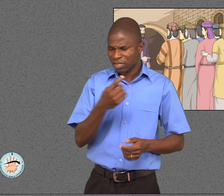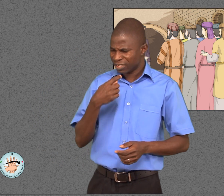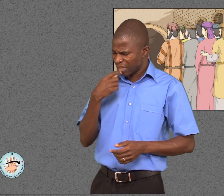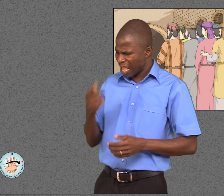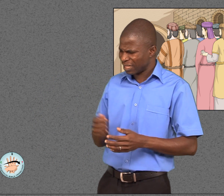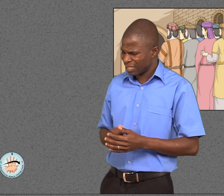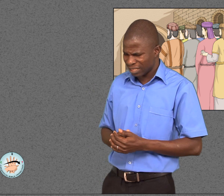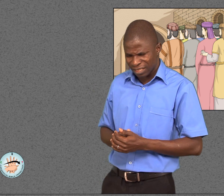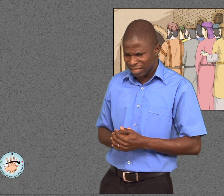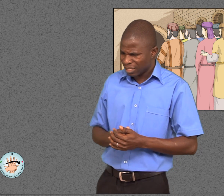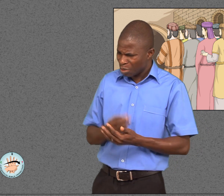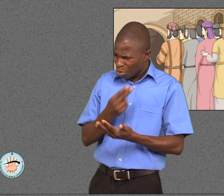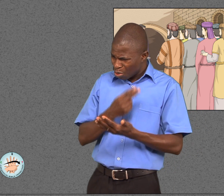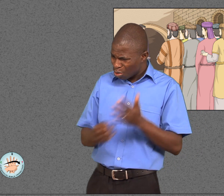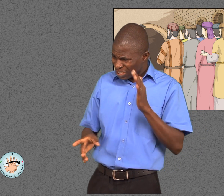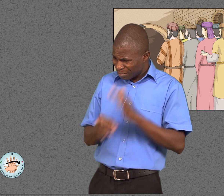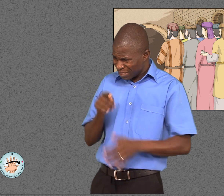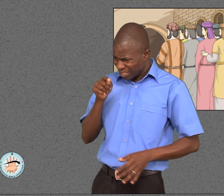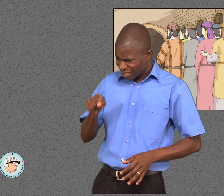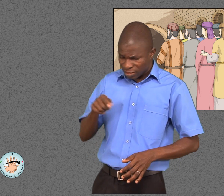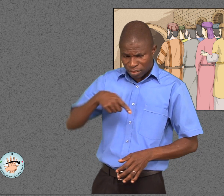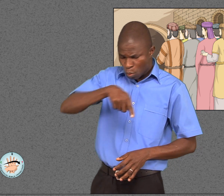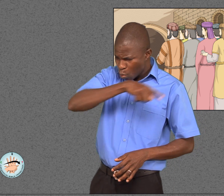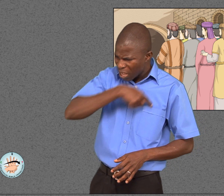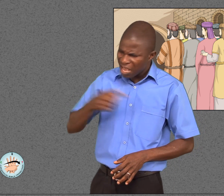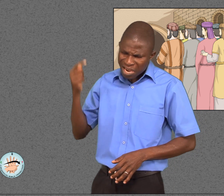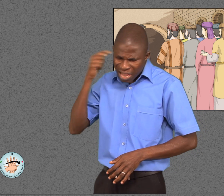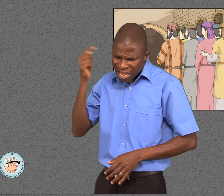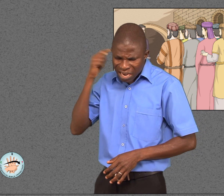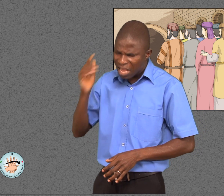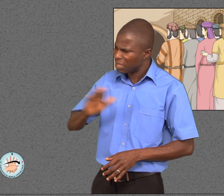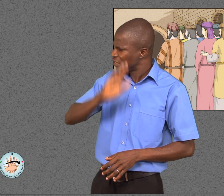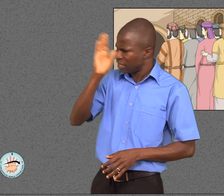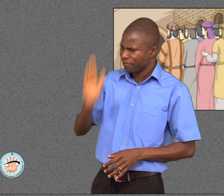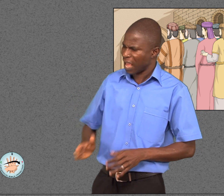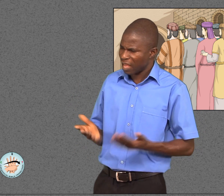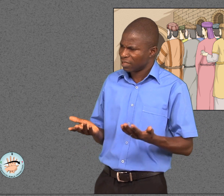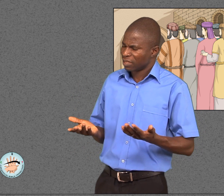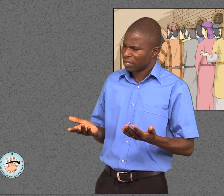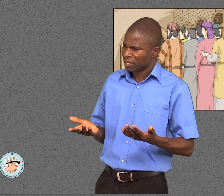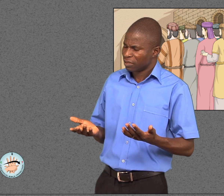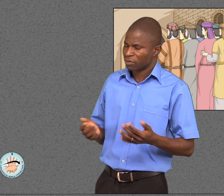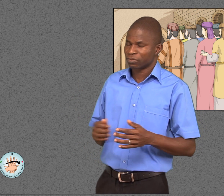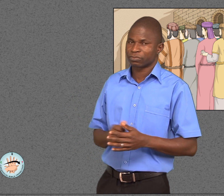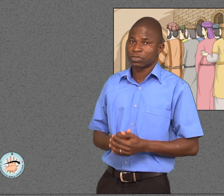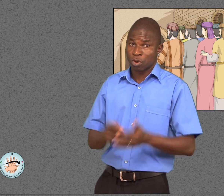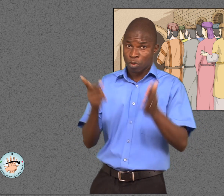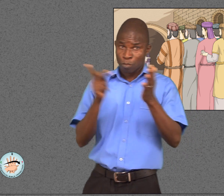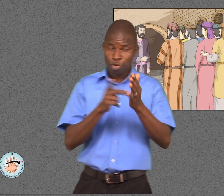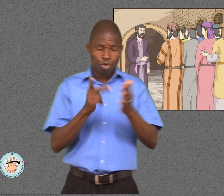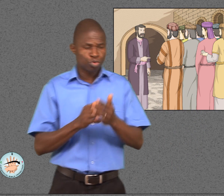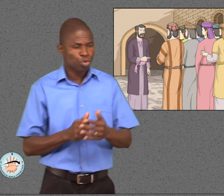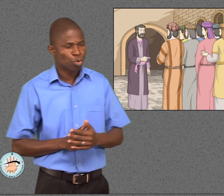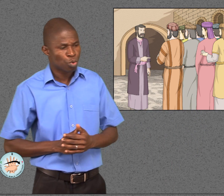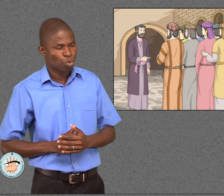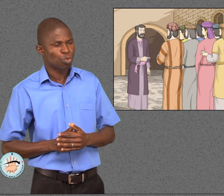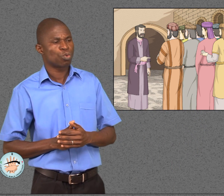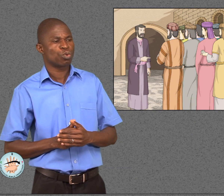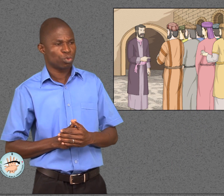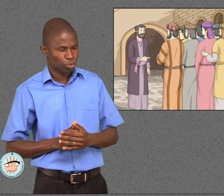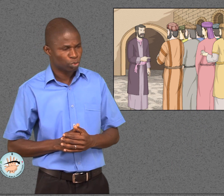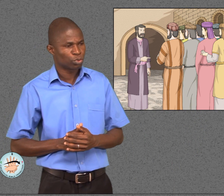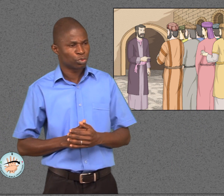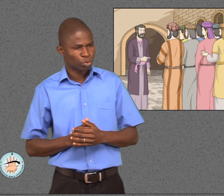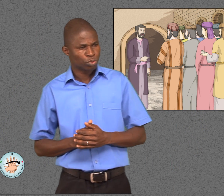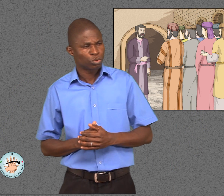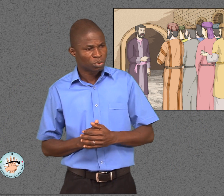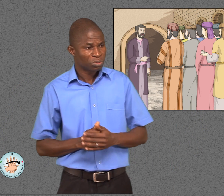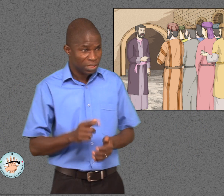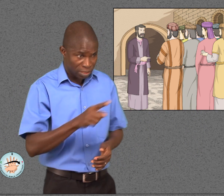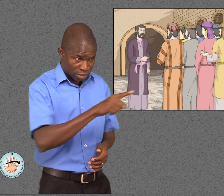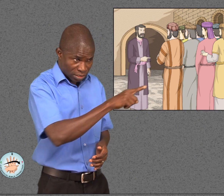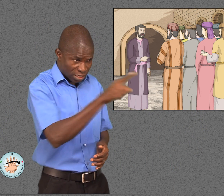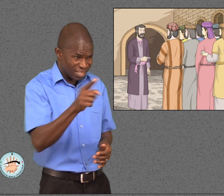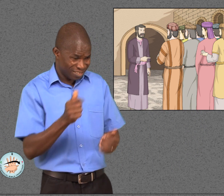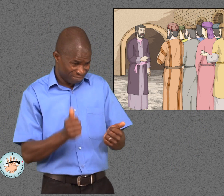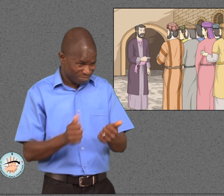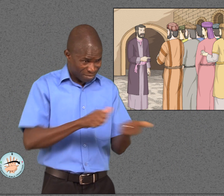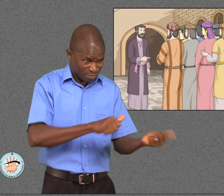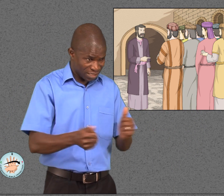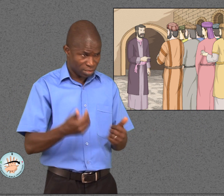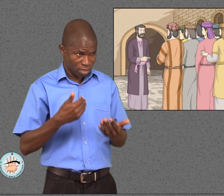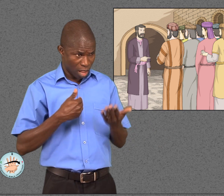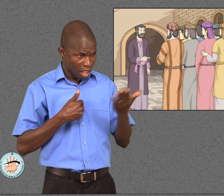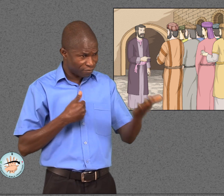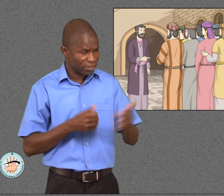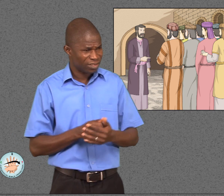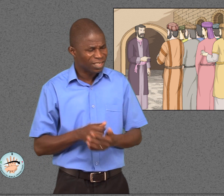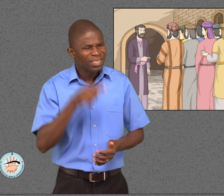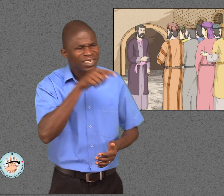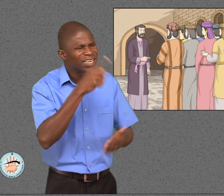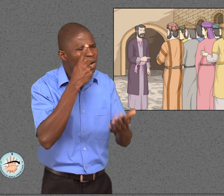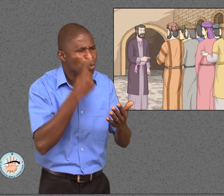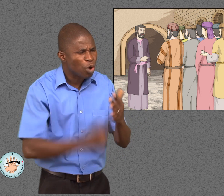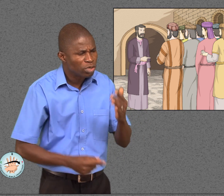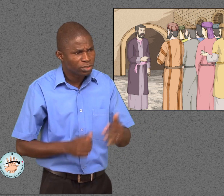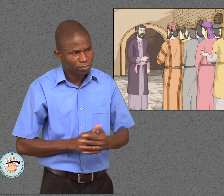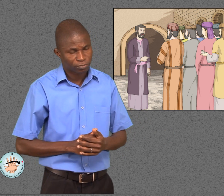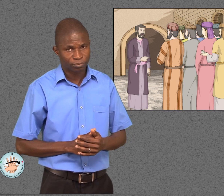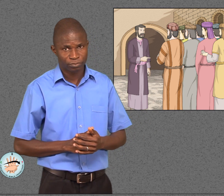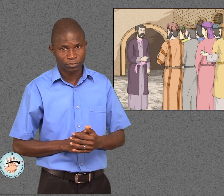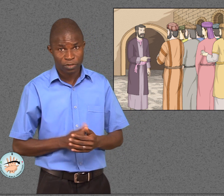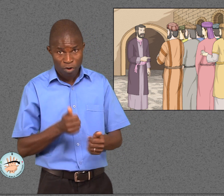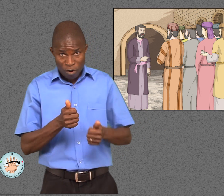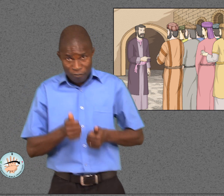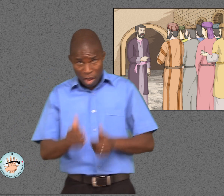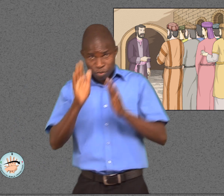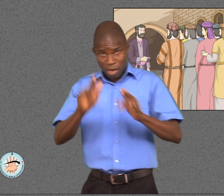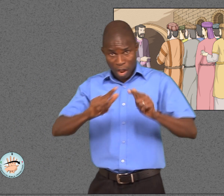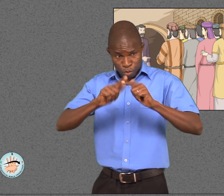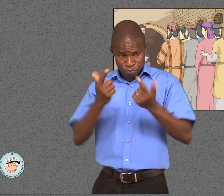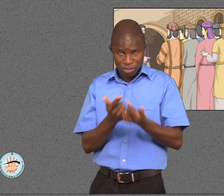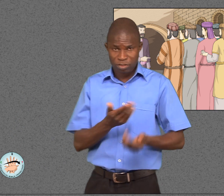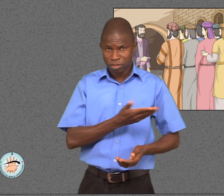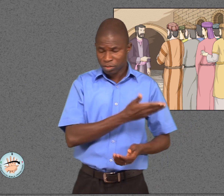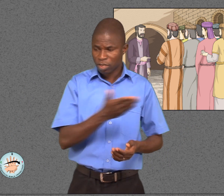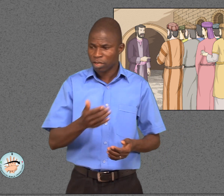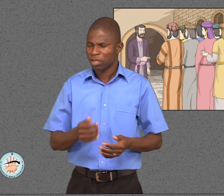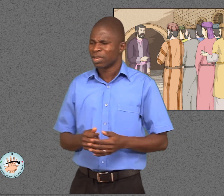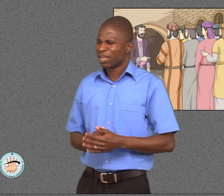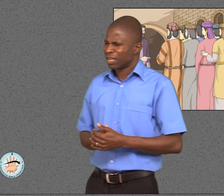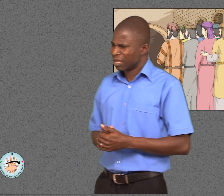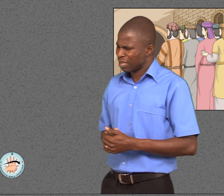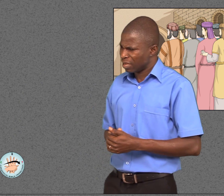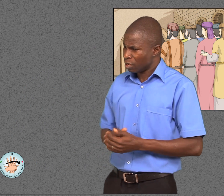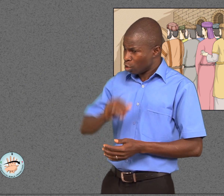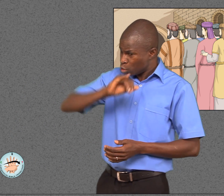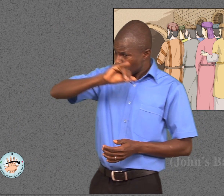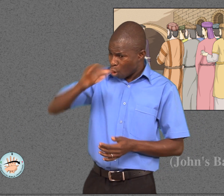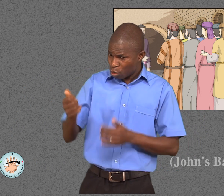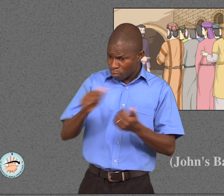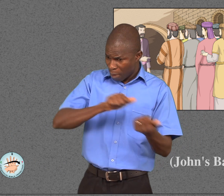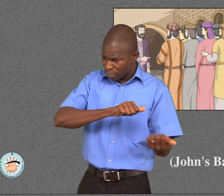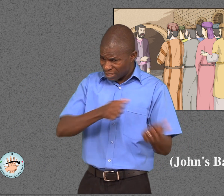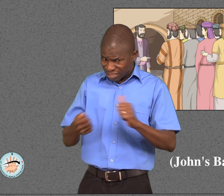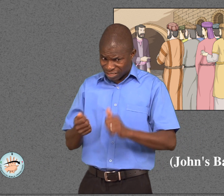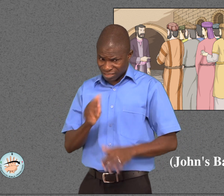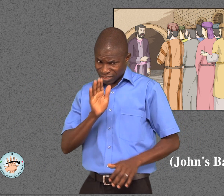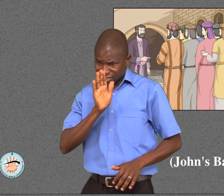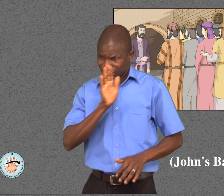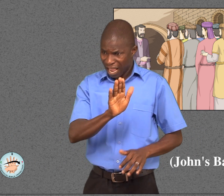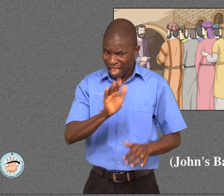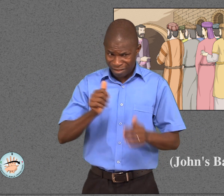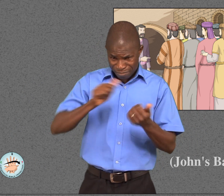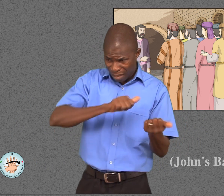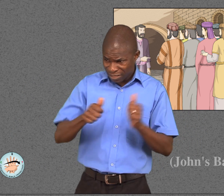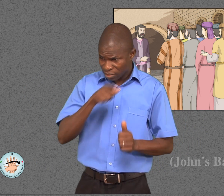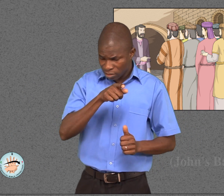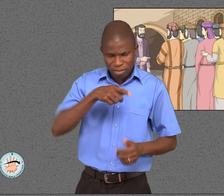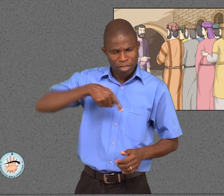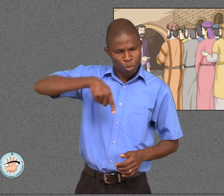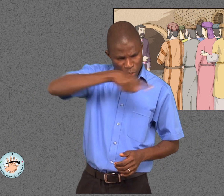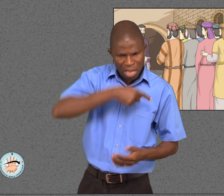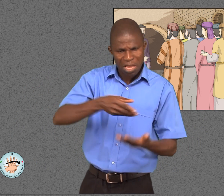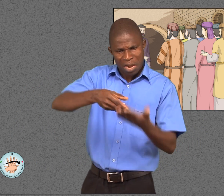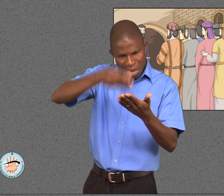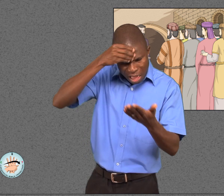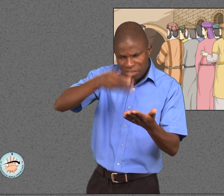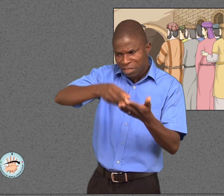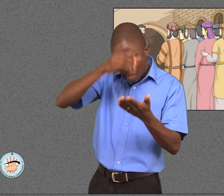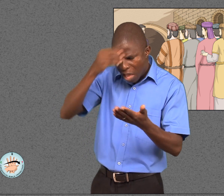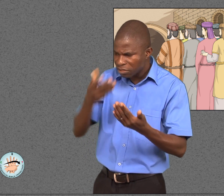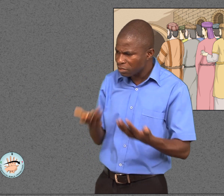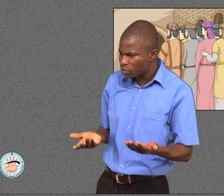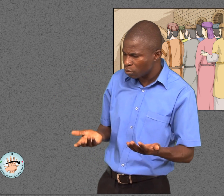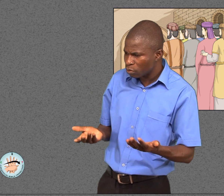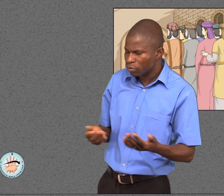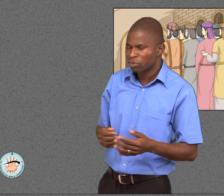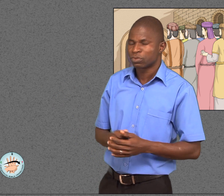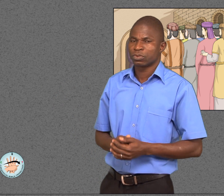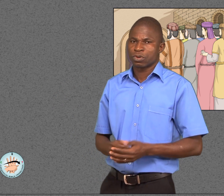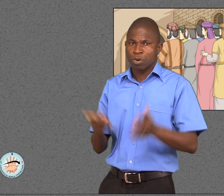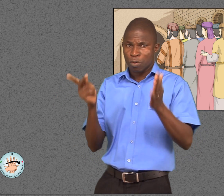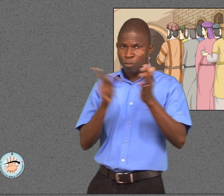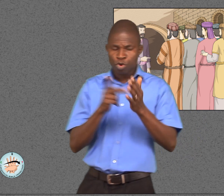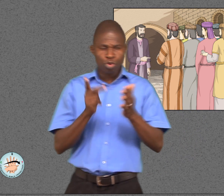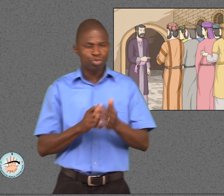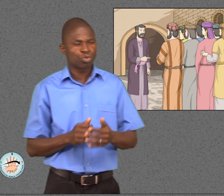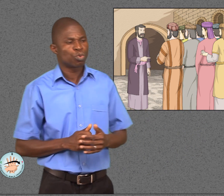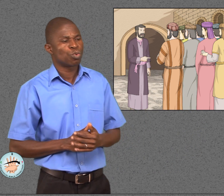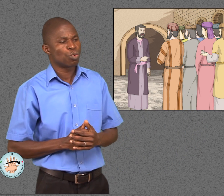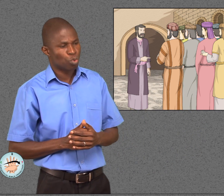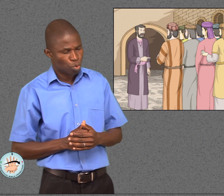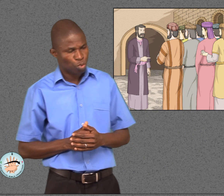“No,” they answered, “we have not even heard that there is a Holy Spirit.”